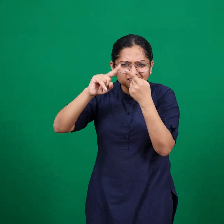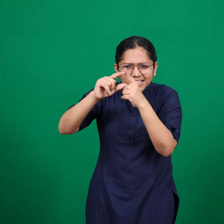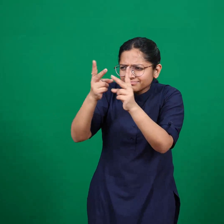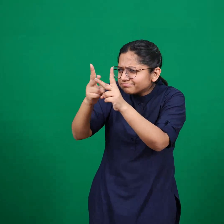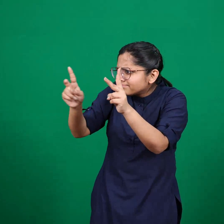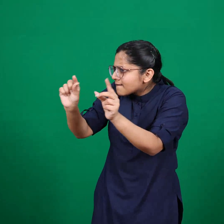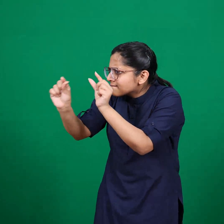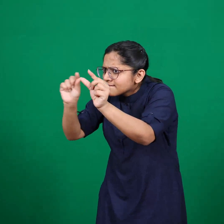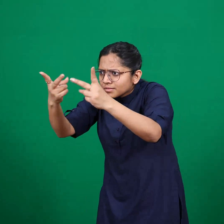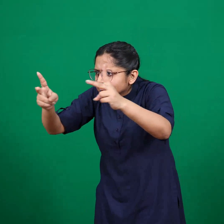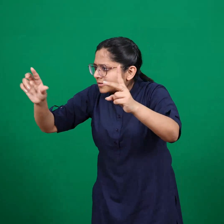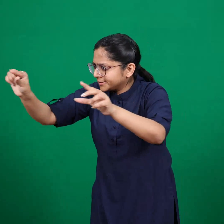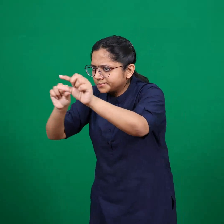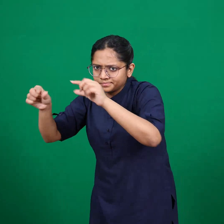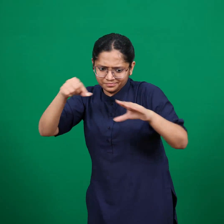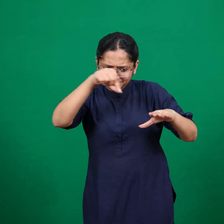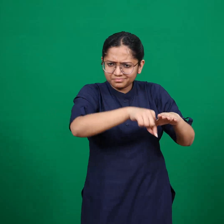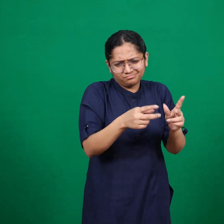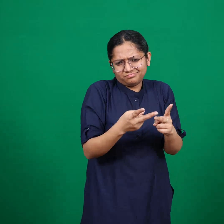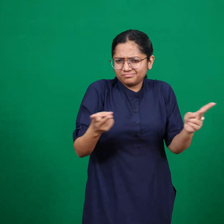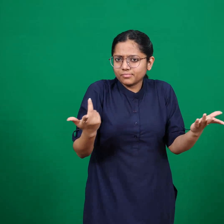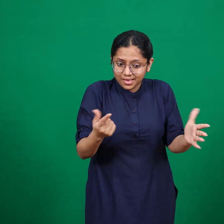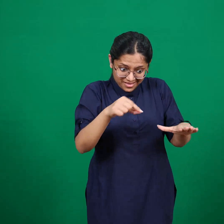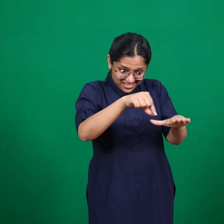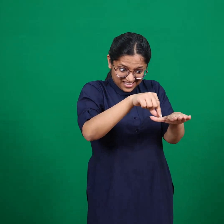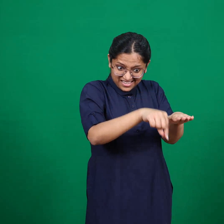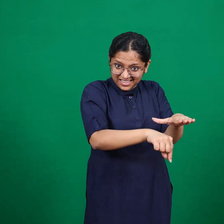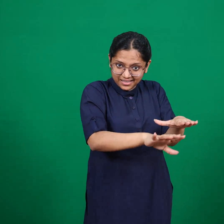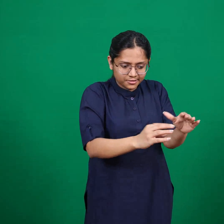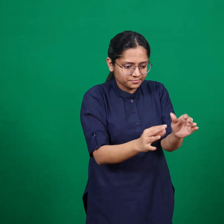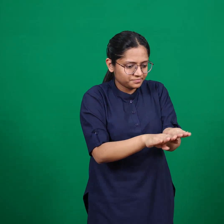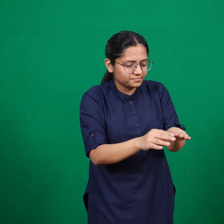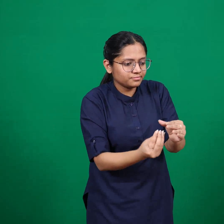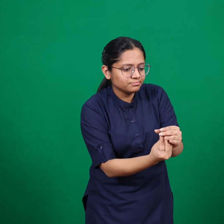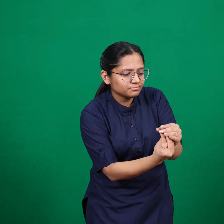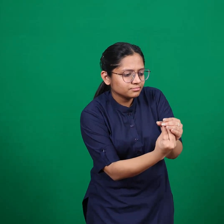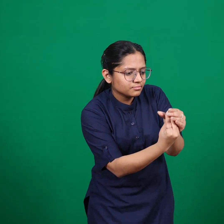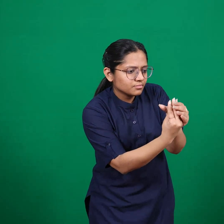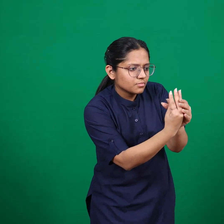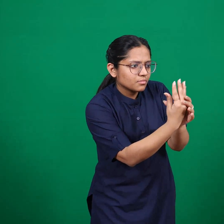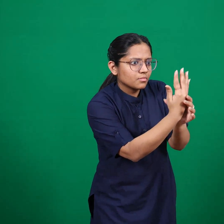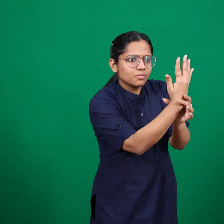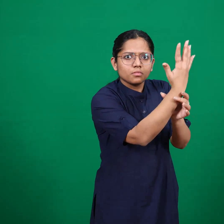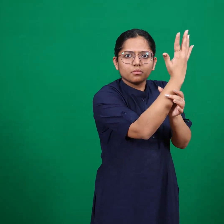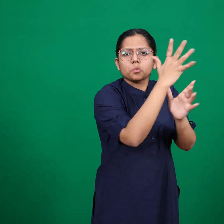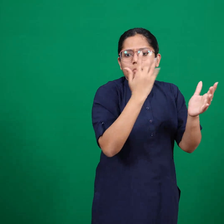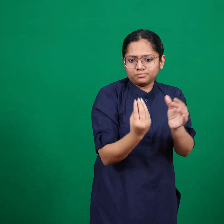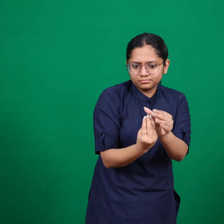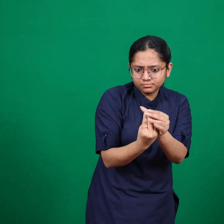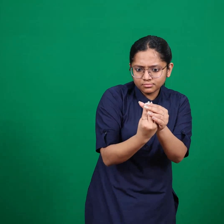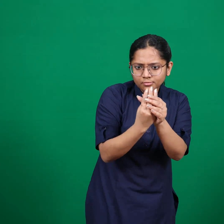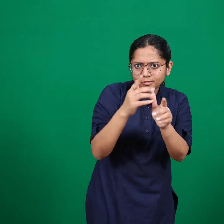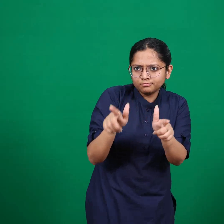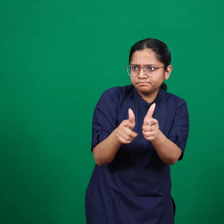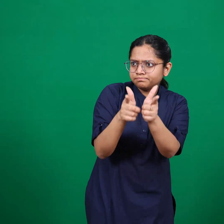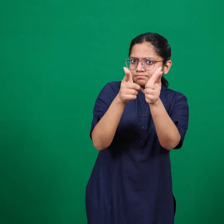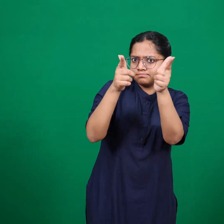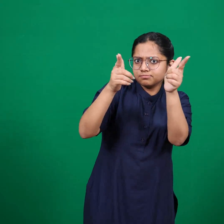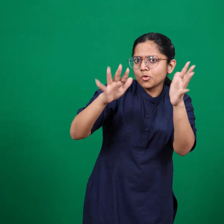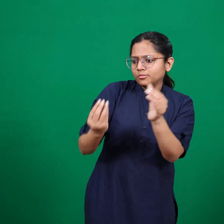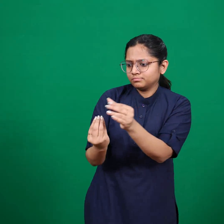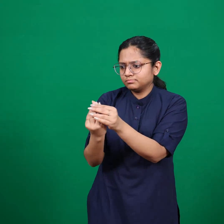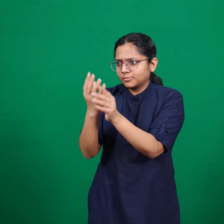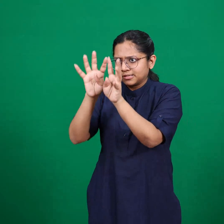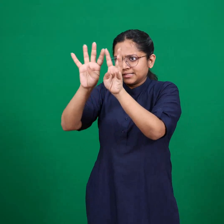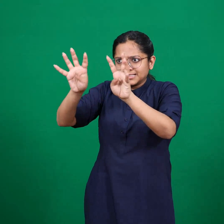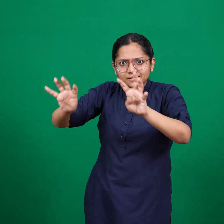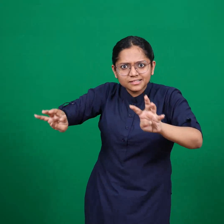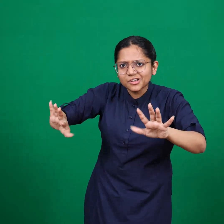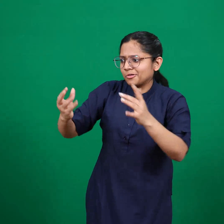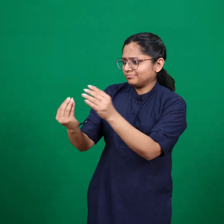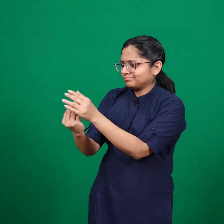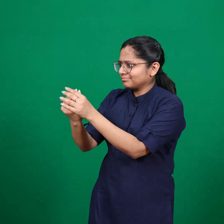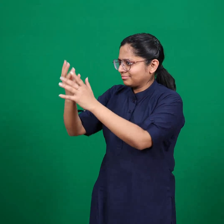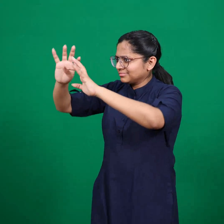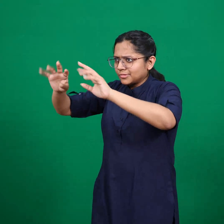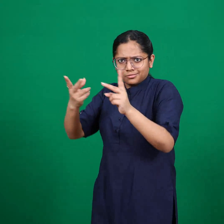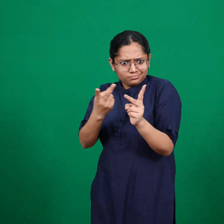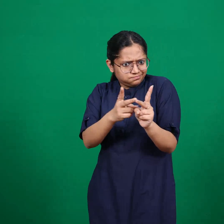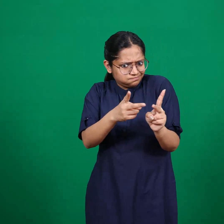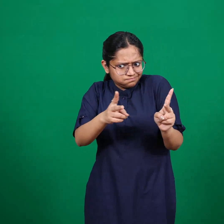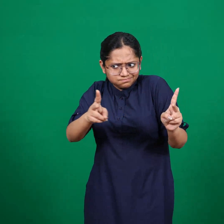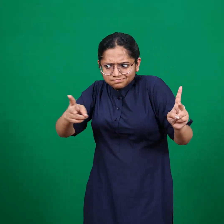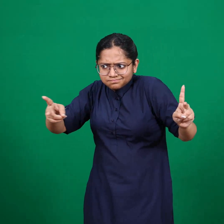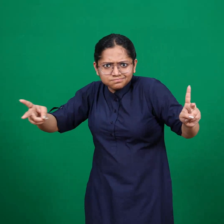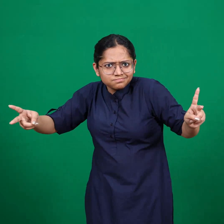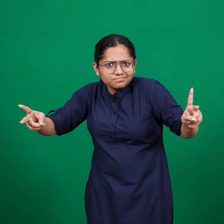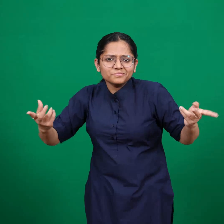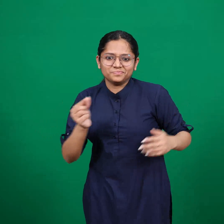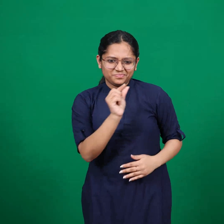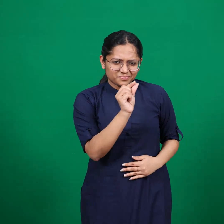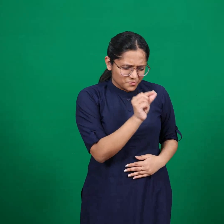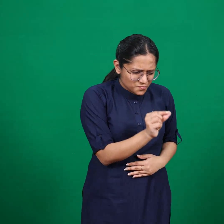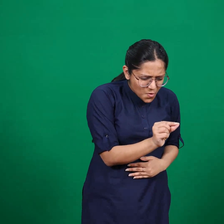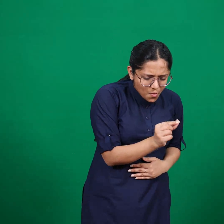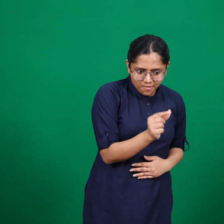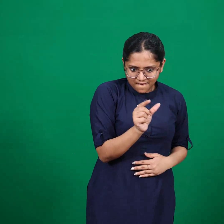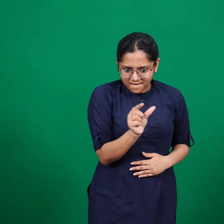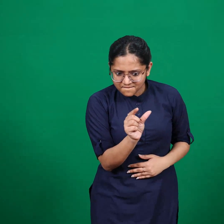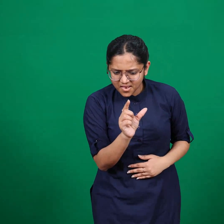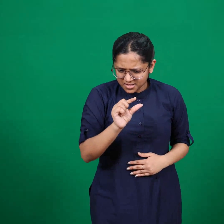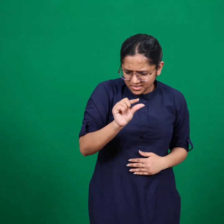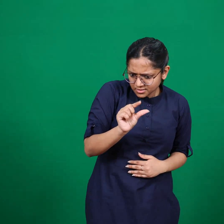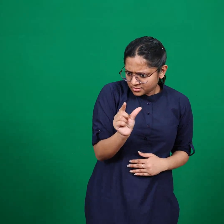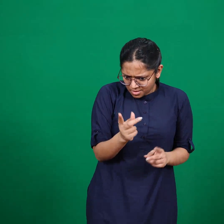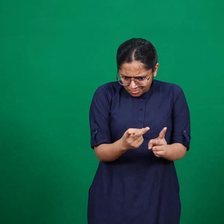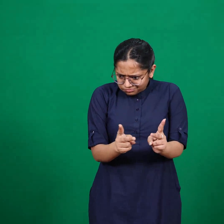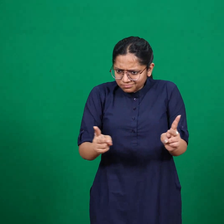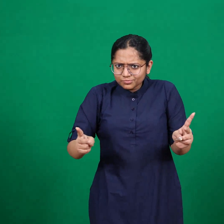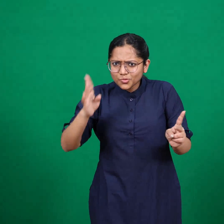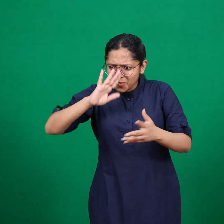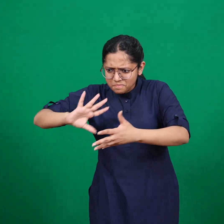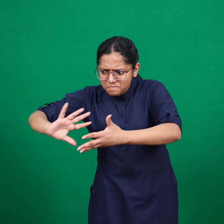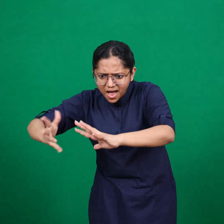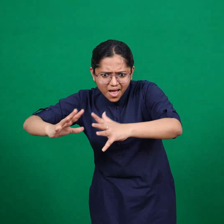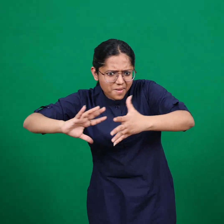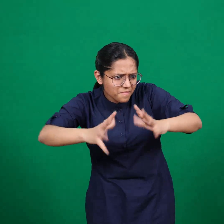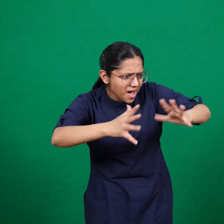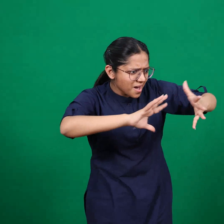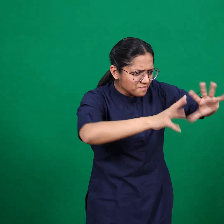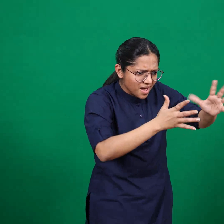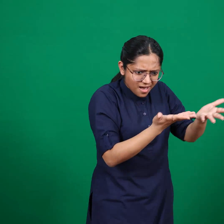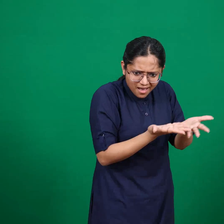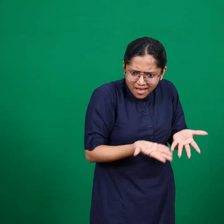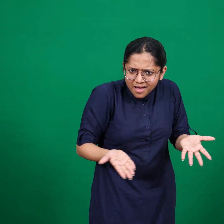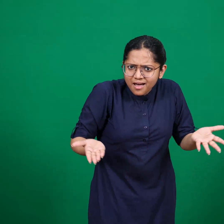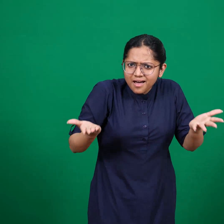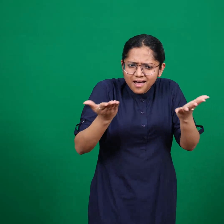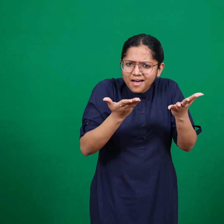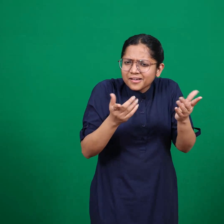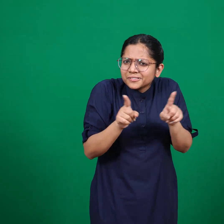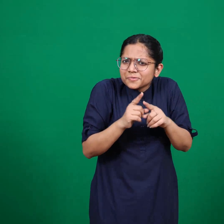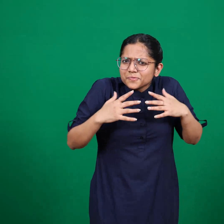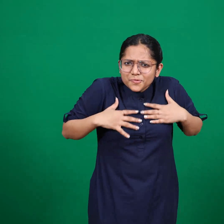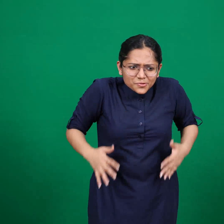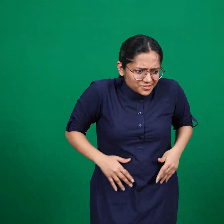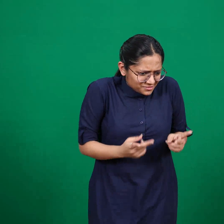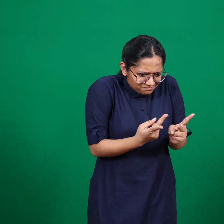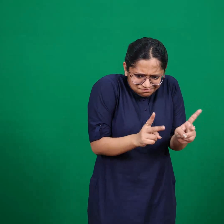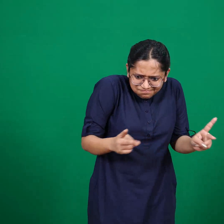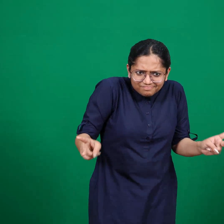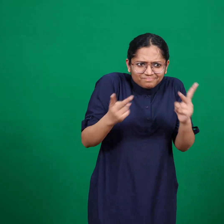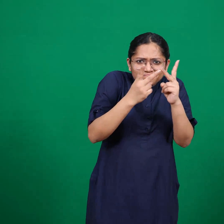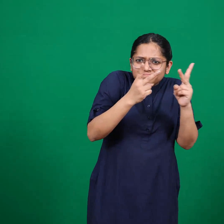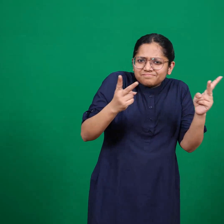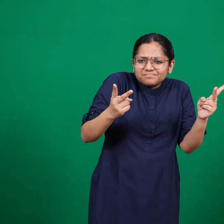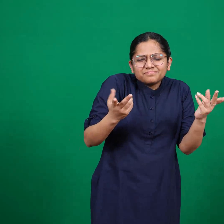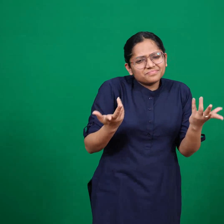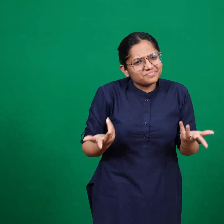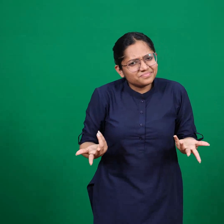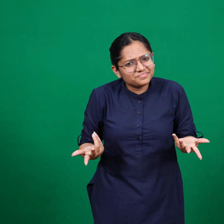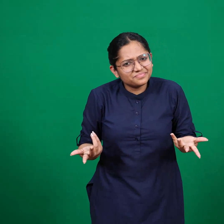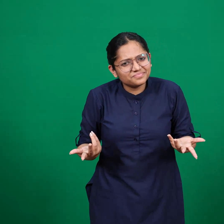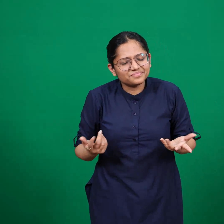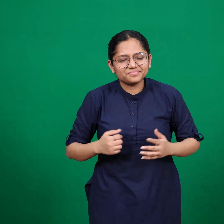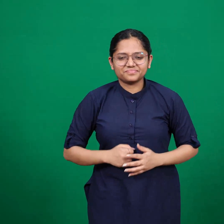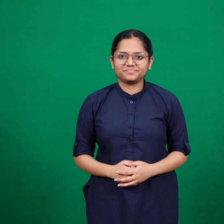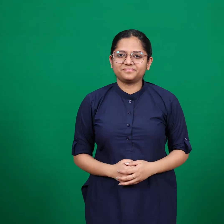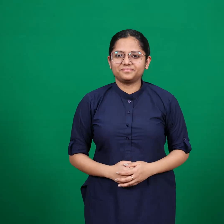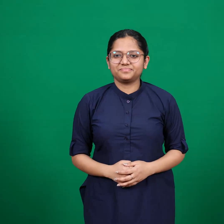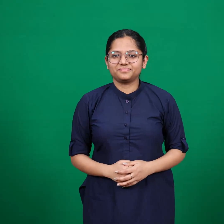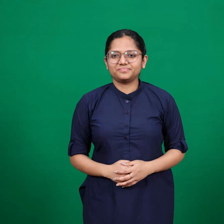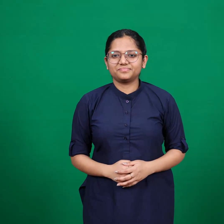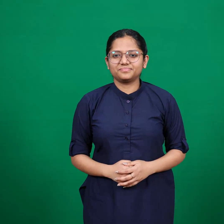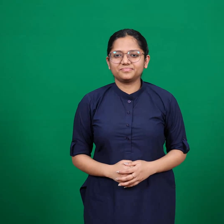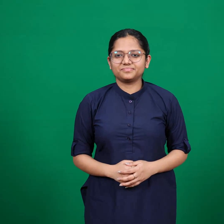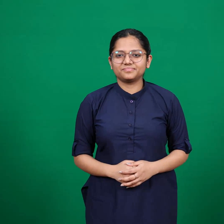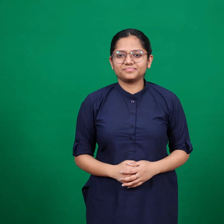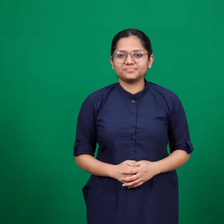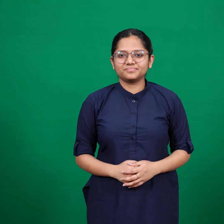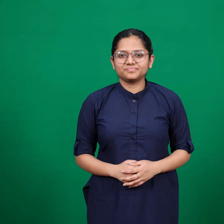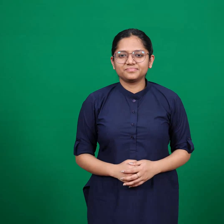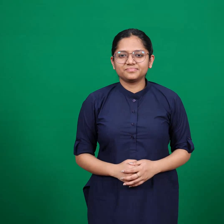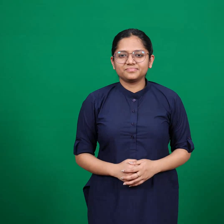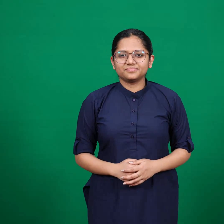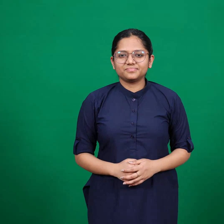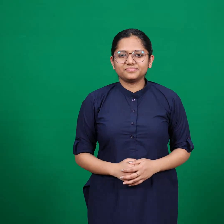But God gives it a body as He has designed, and to each kind of seed He gives its own body.